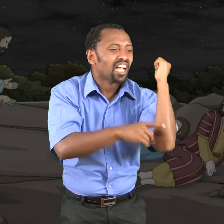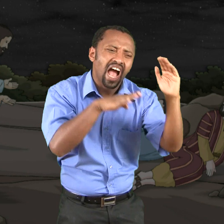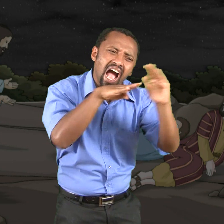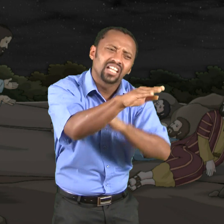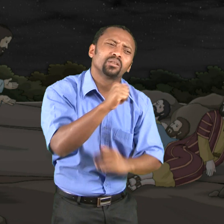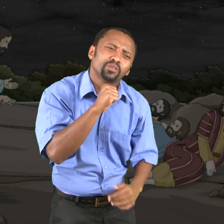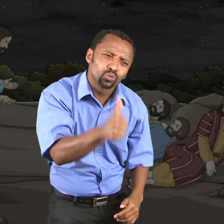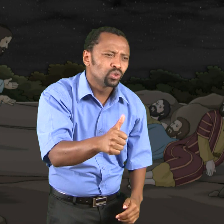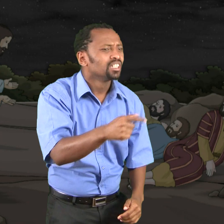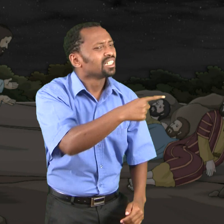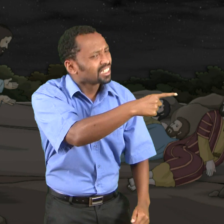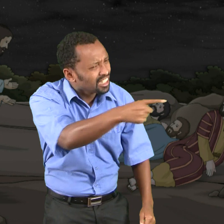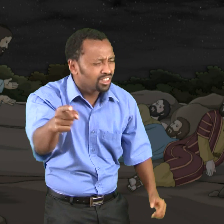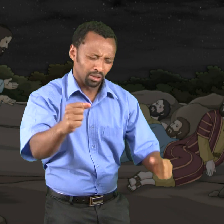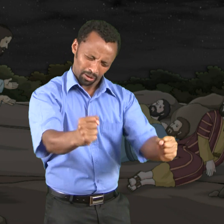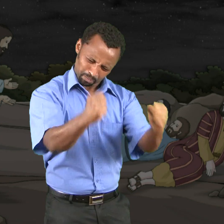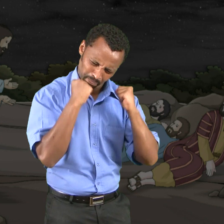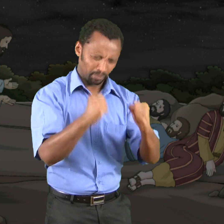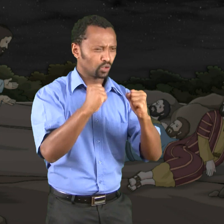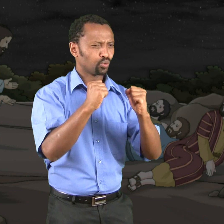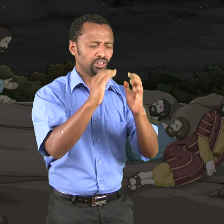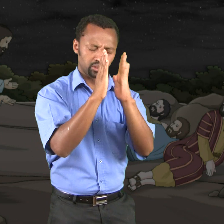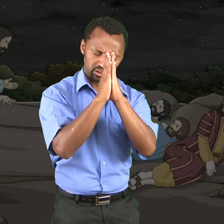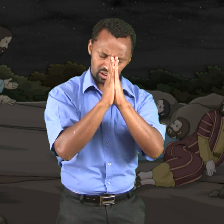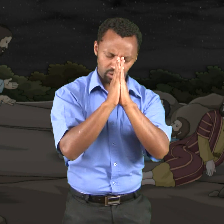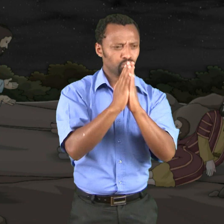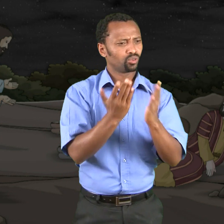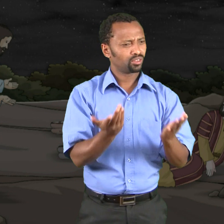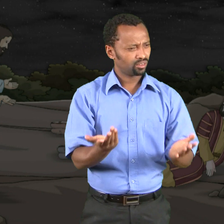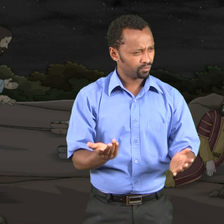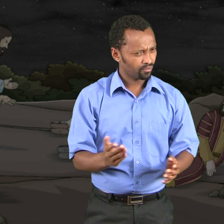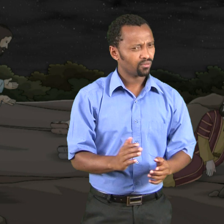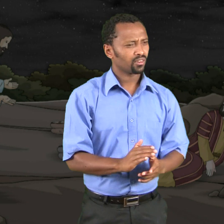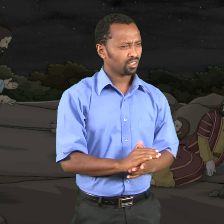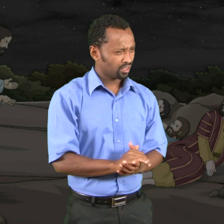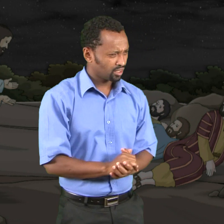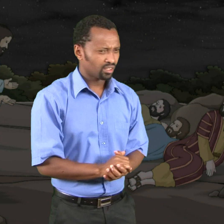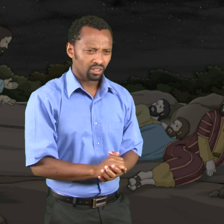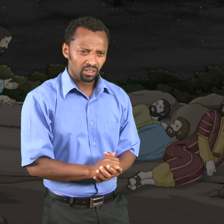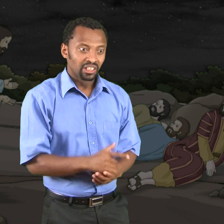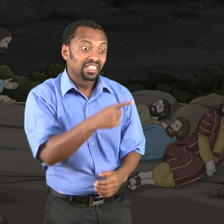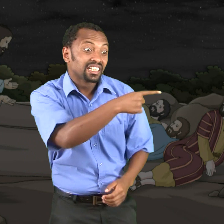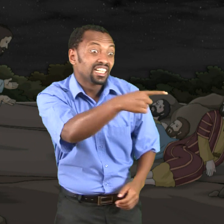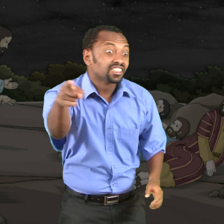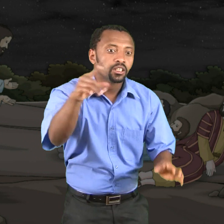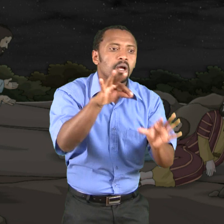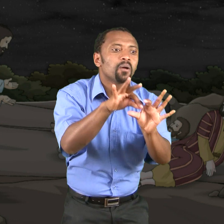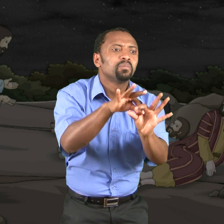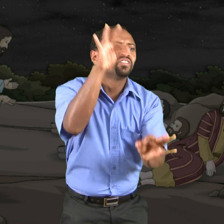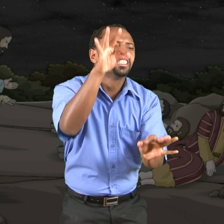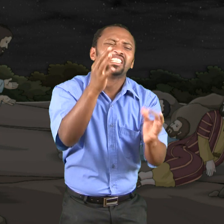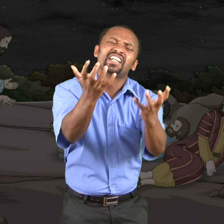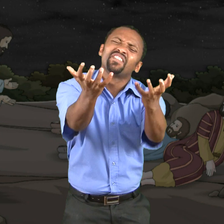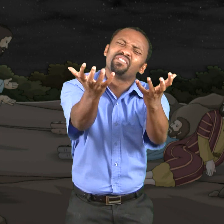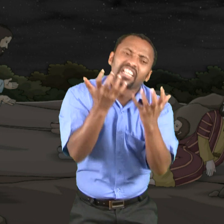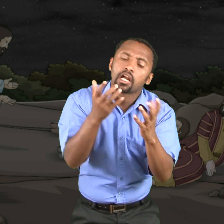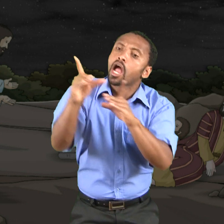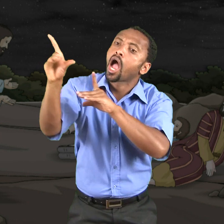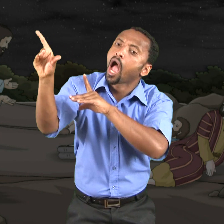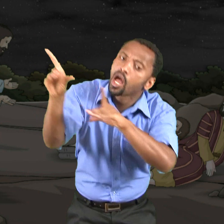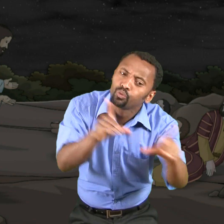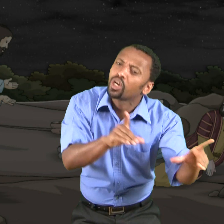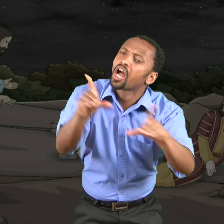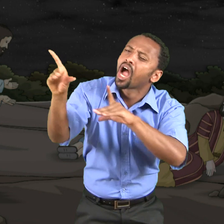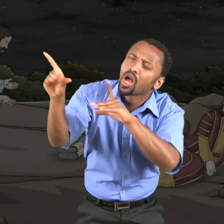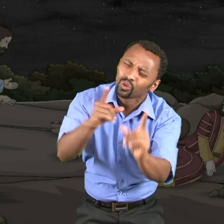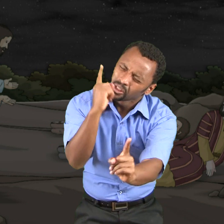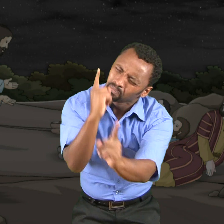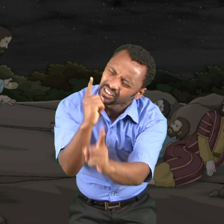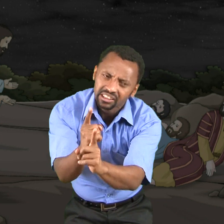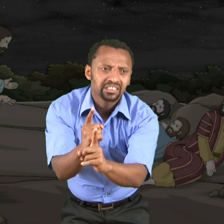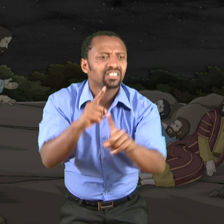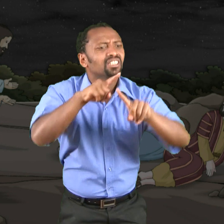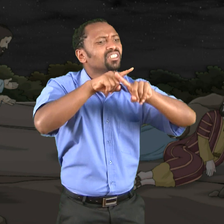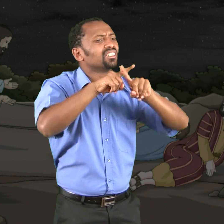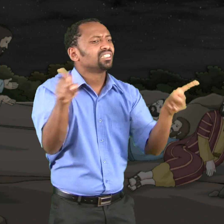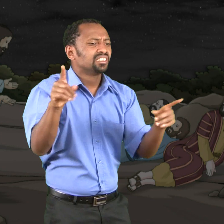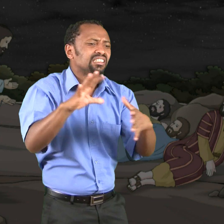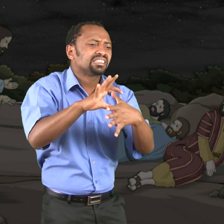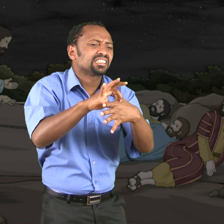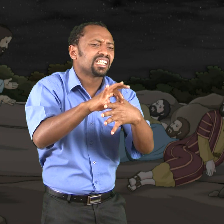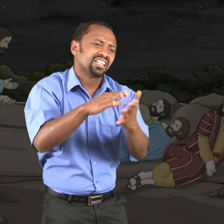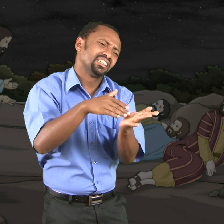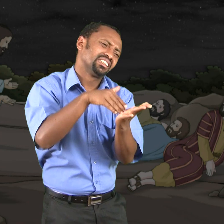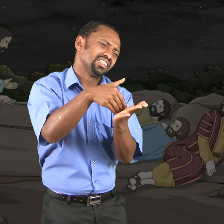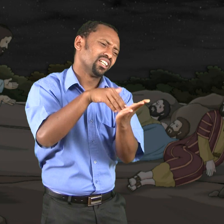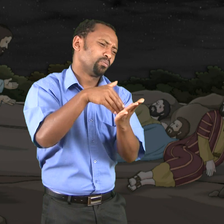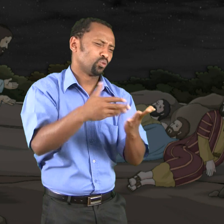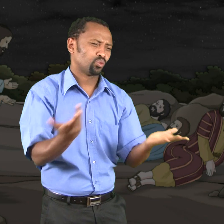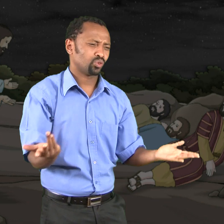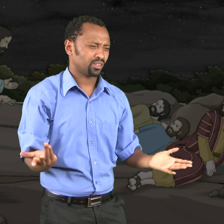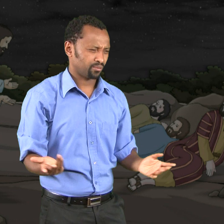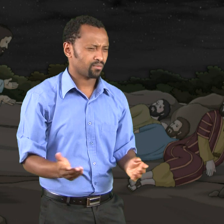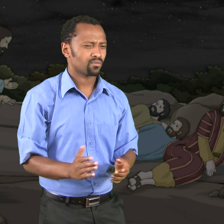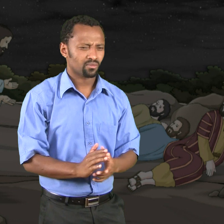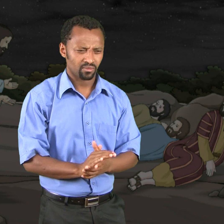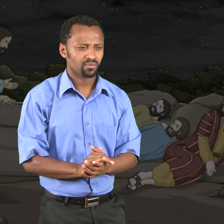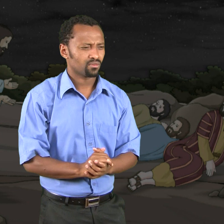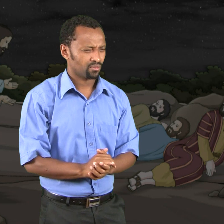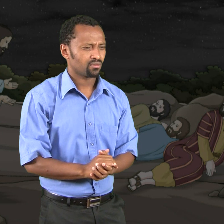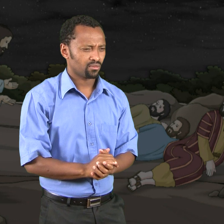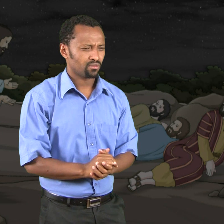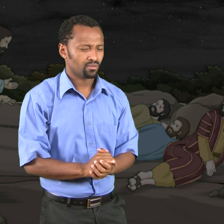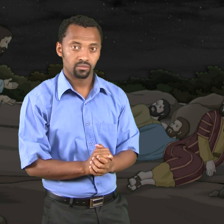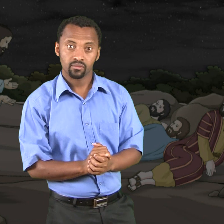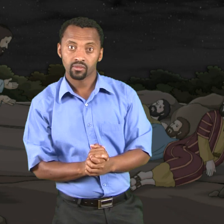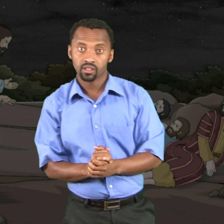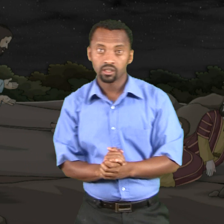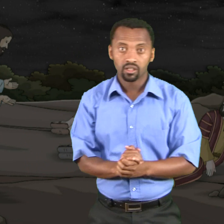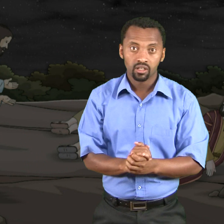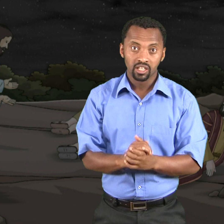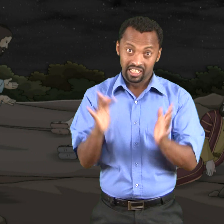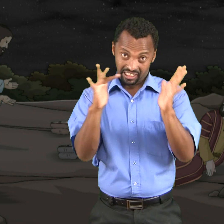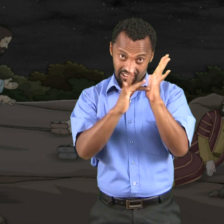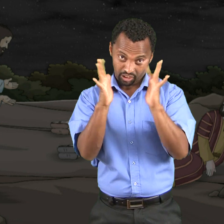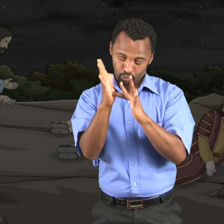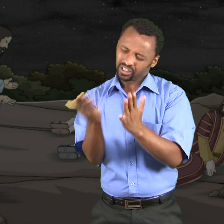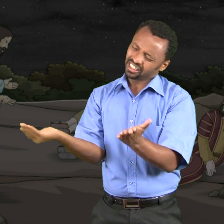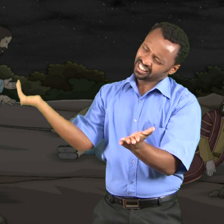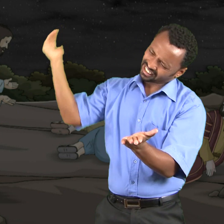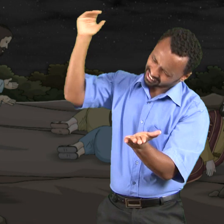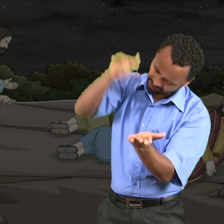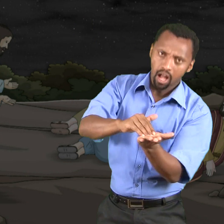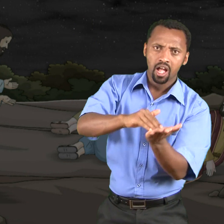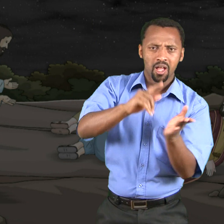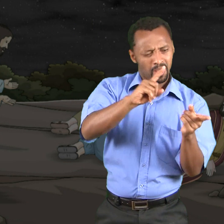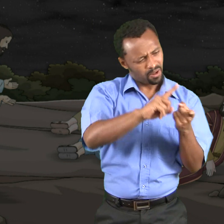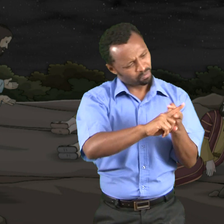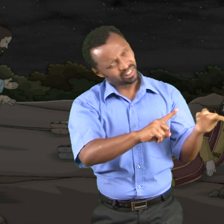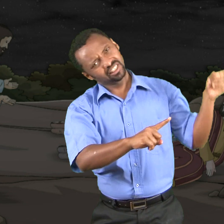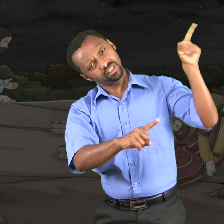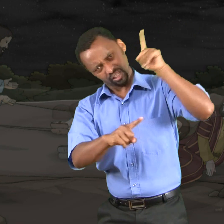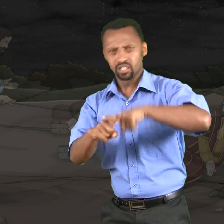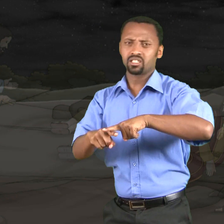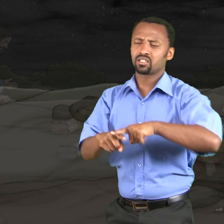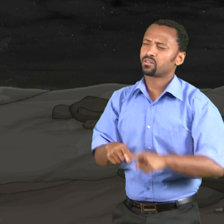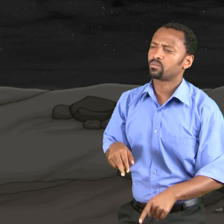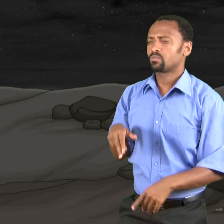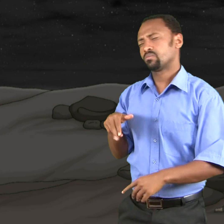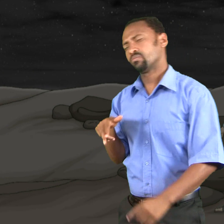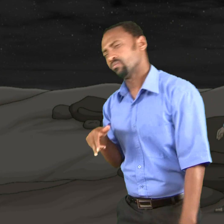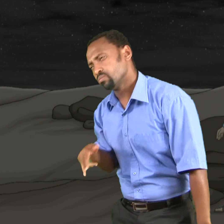For the spirit is willing, but the body is weak.”